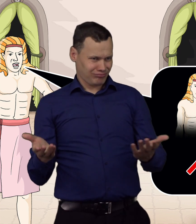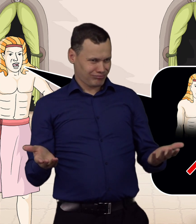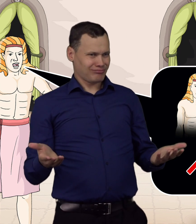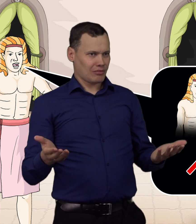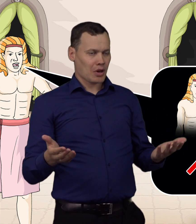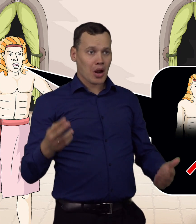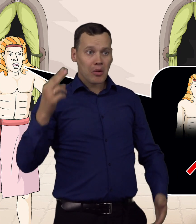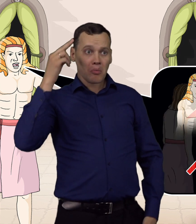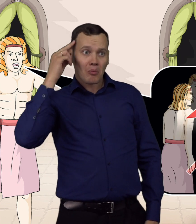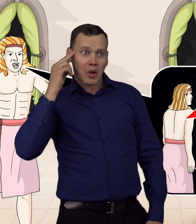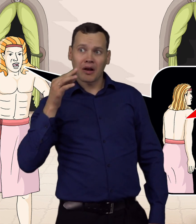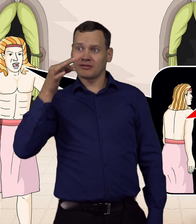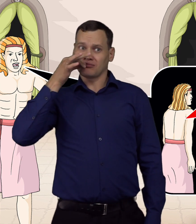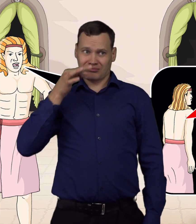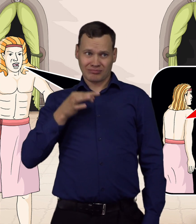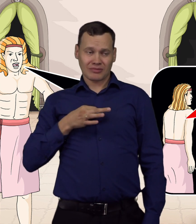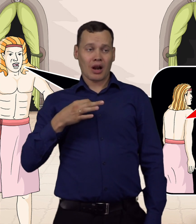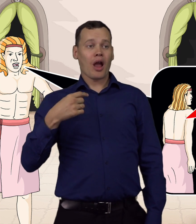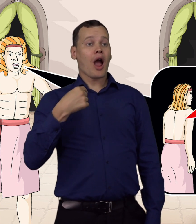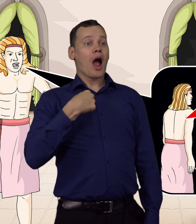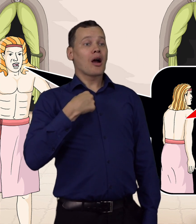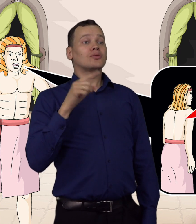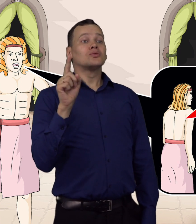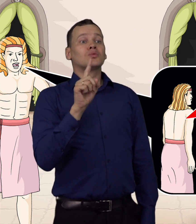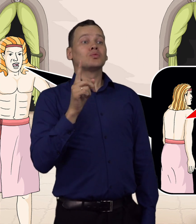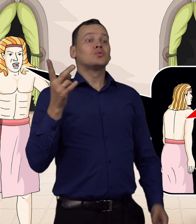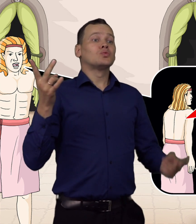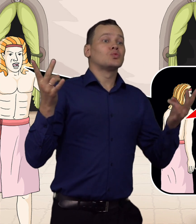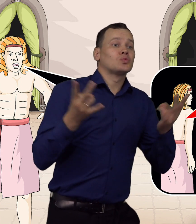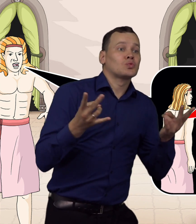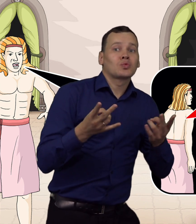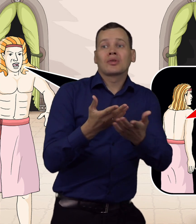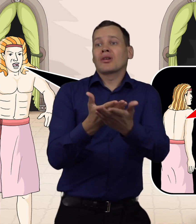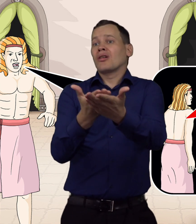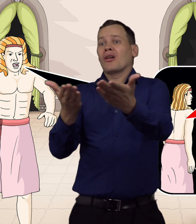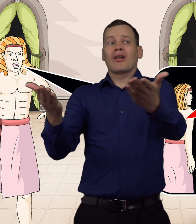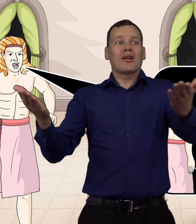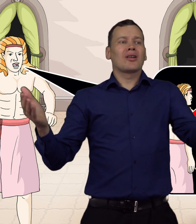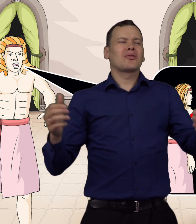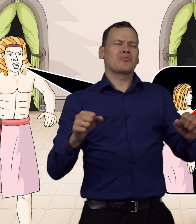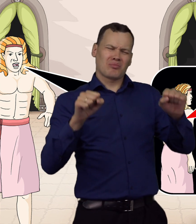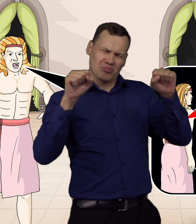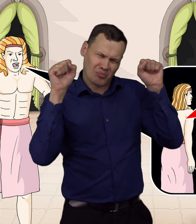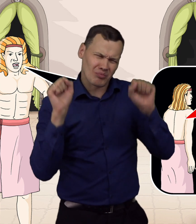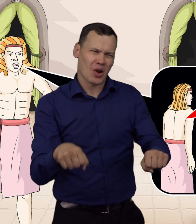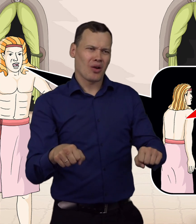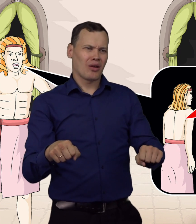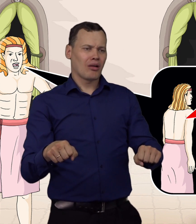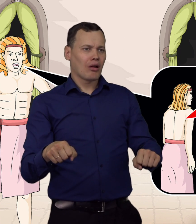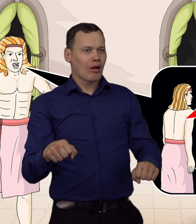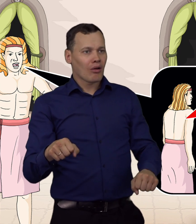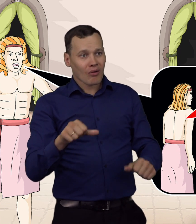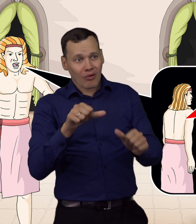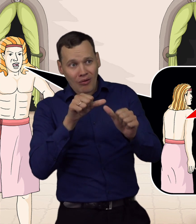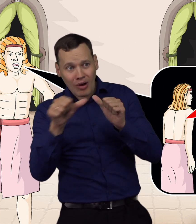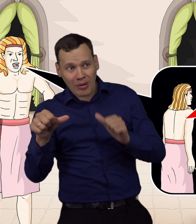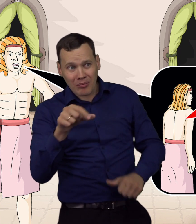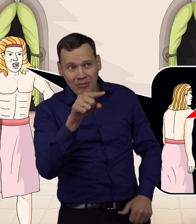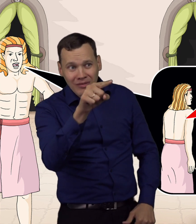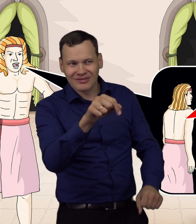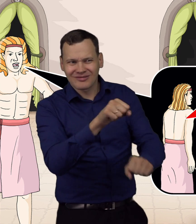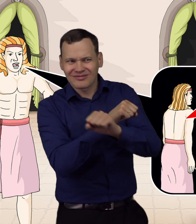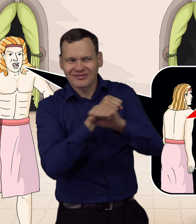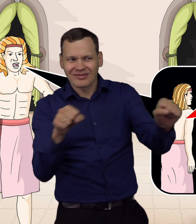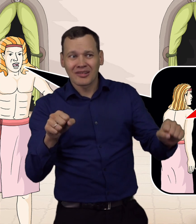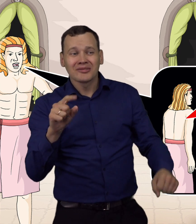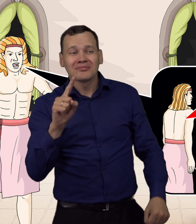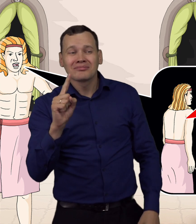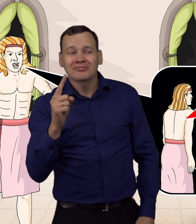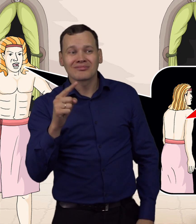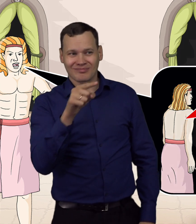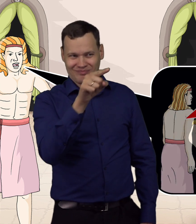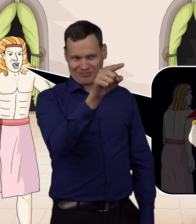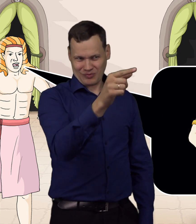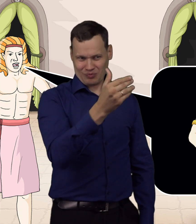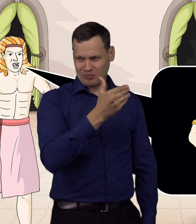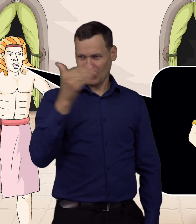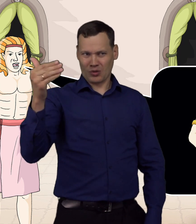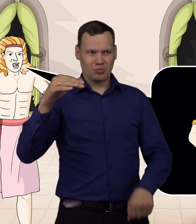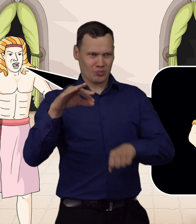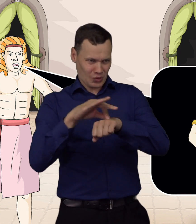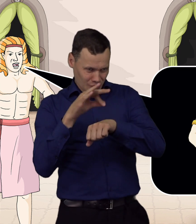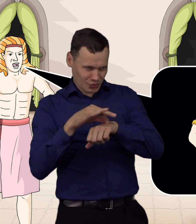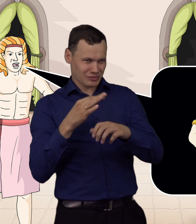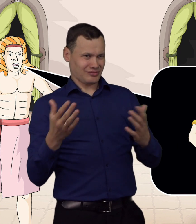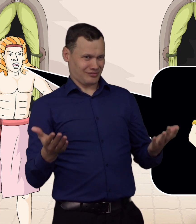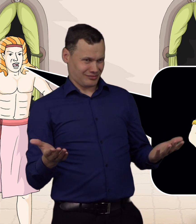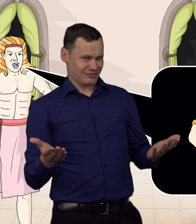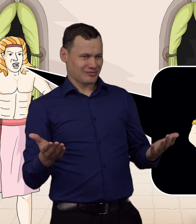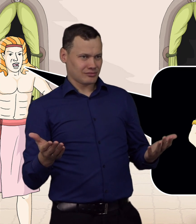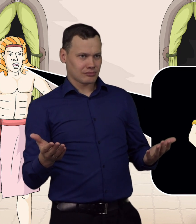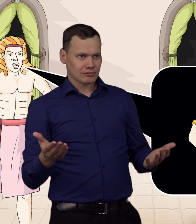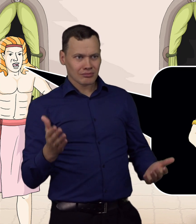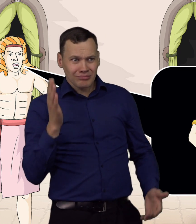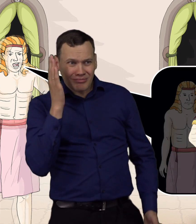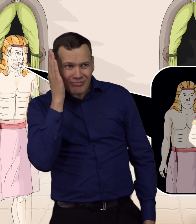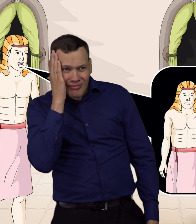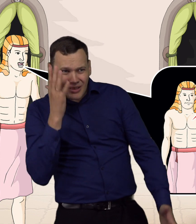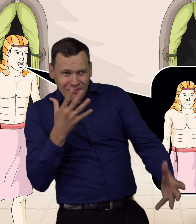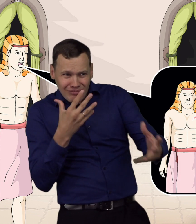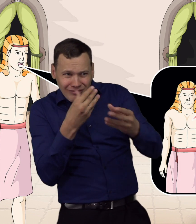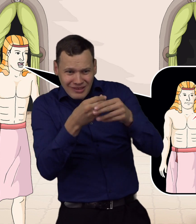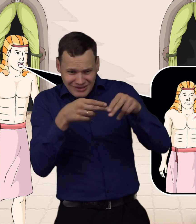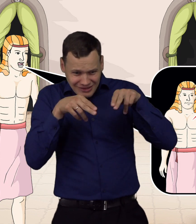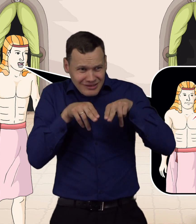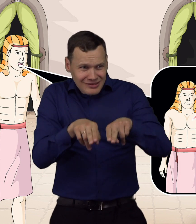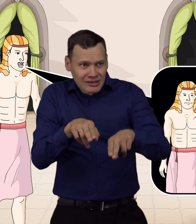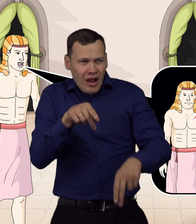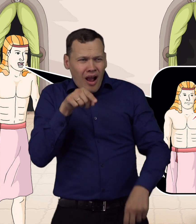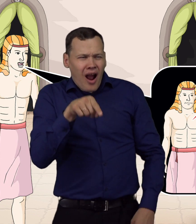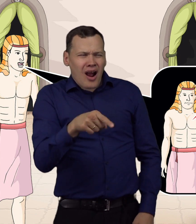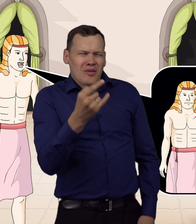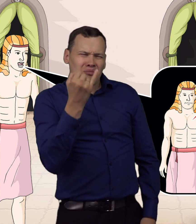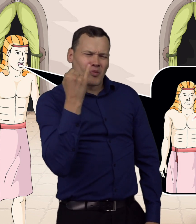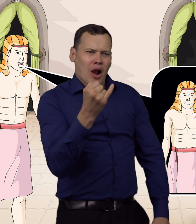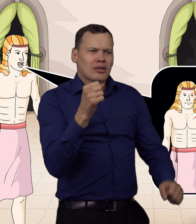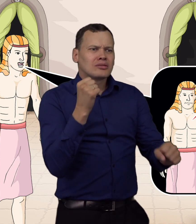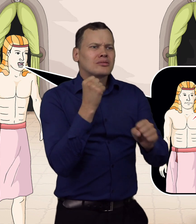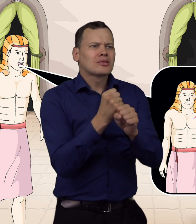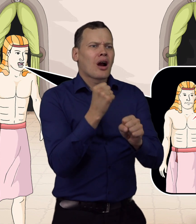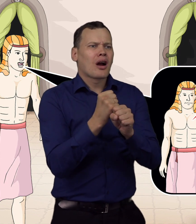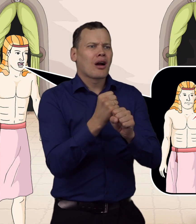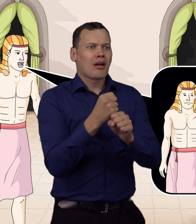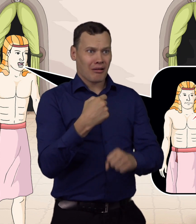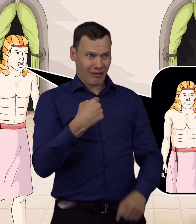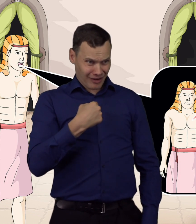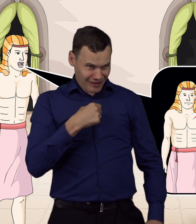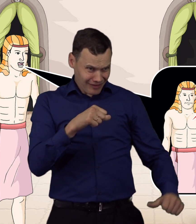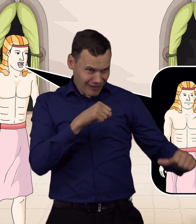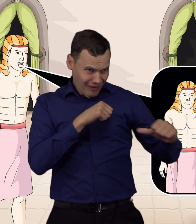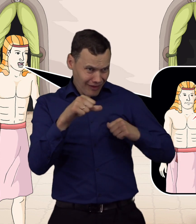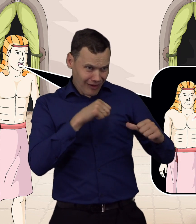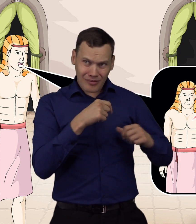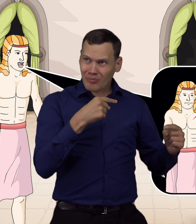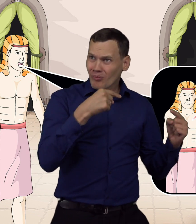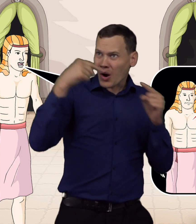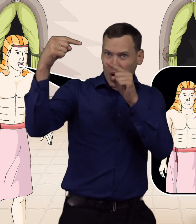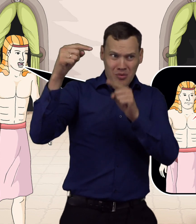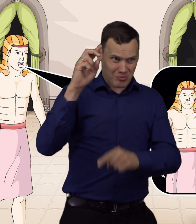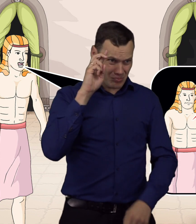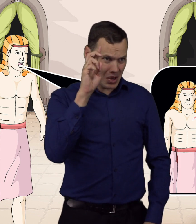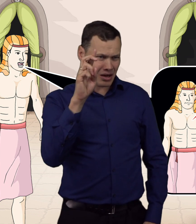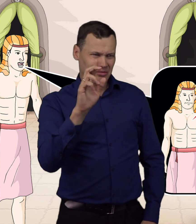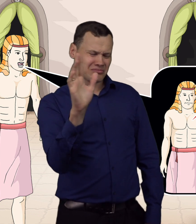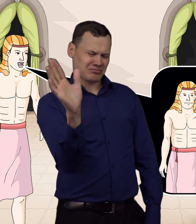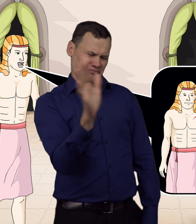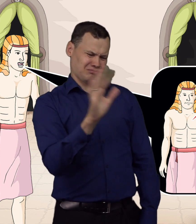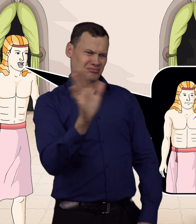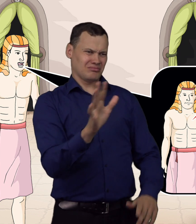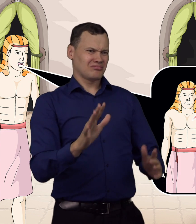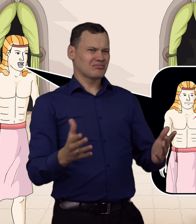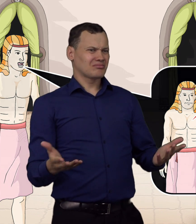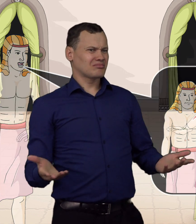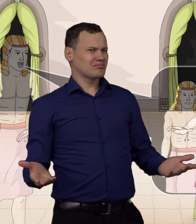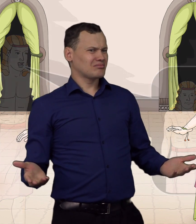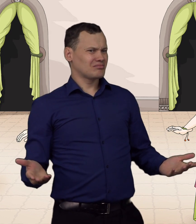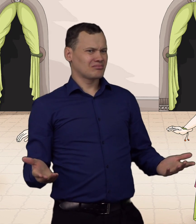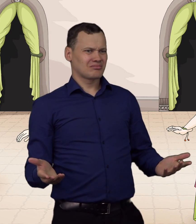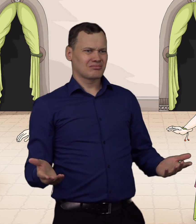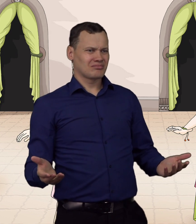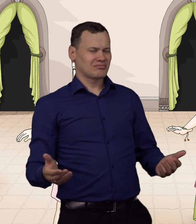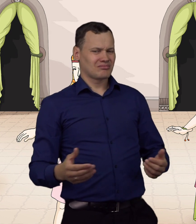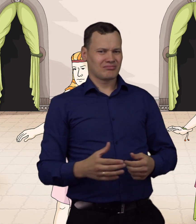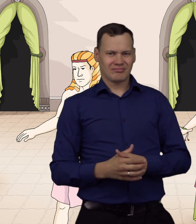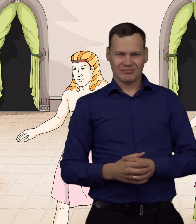He has withheld nothing from me except you, because you are his wife. So how could I do such a great evil and sin against God?”